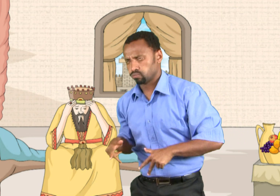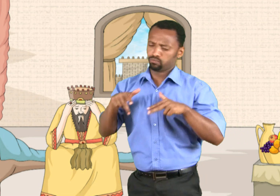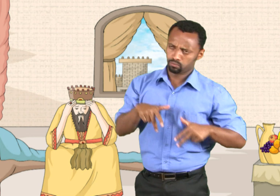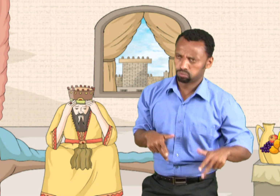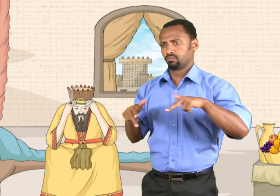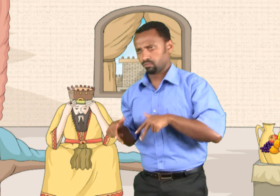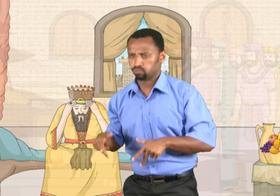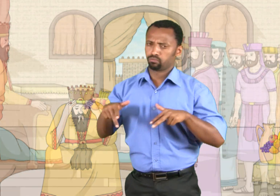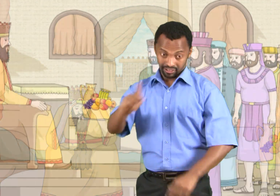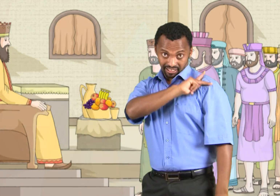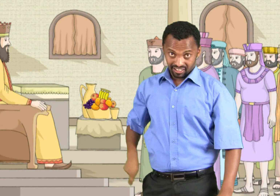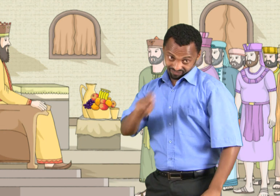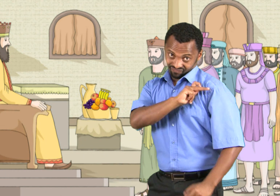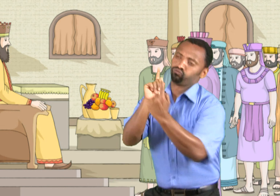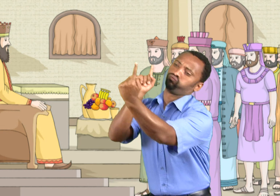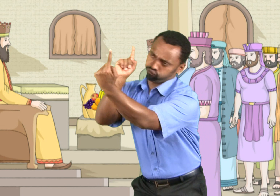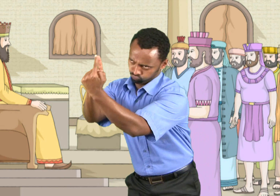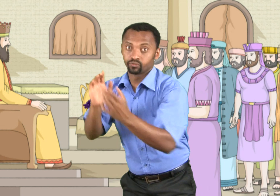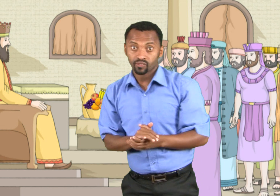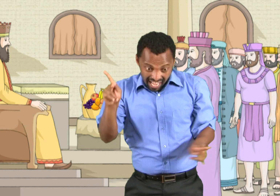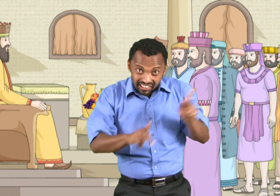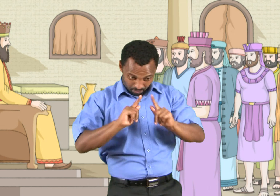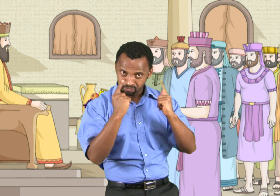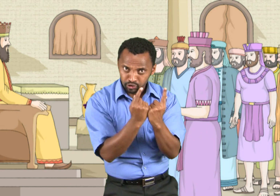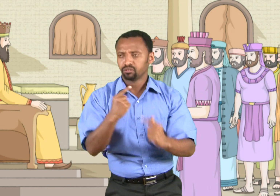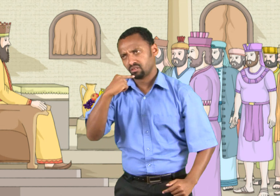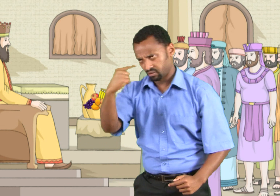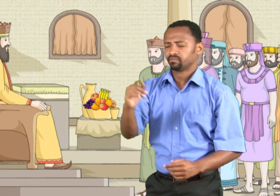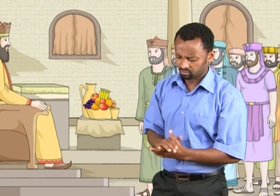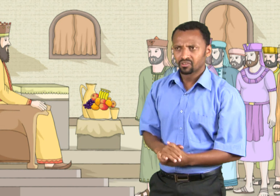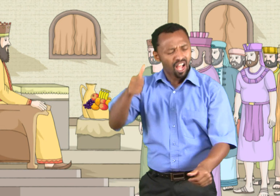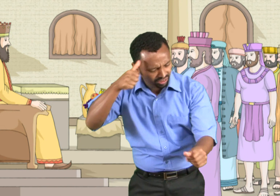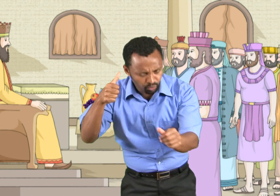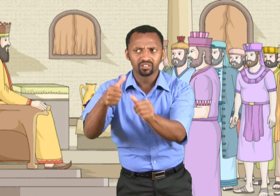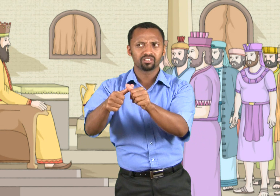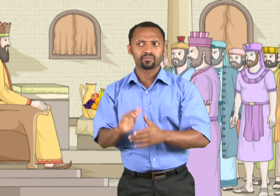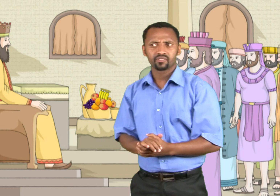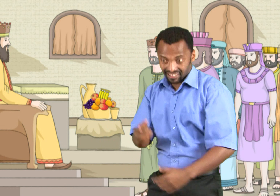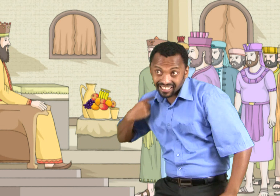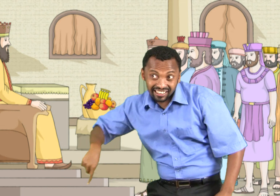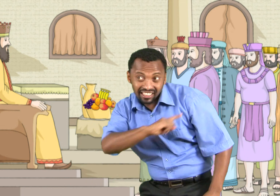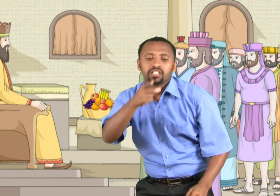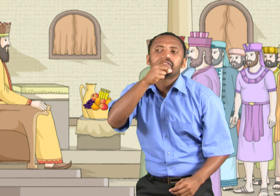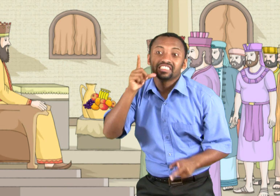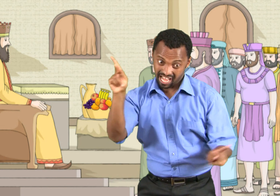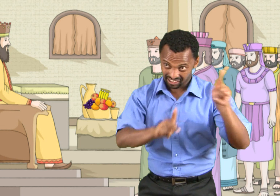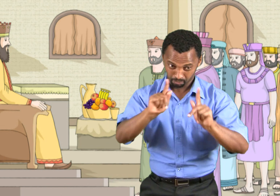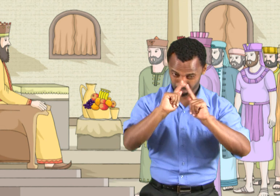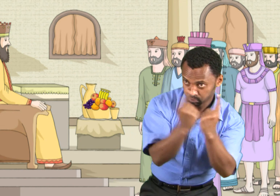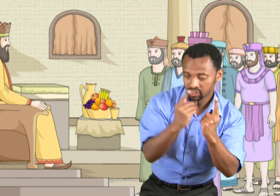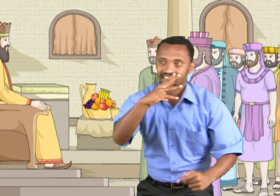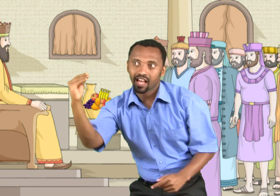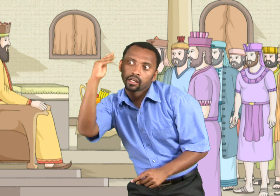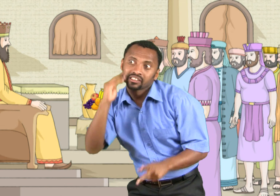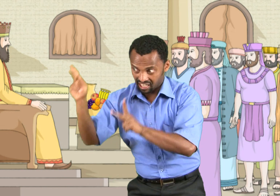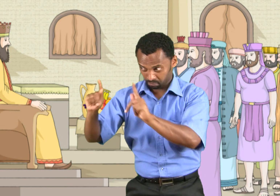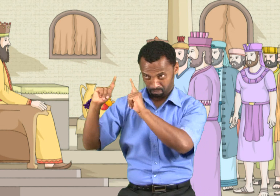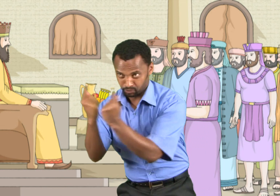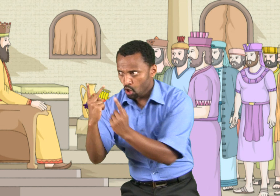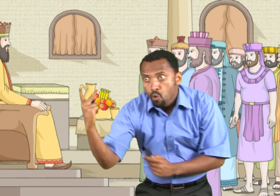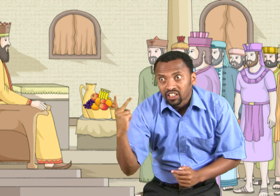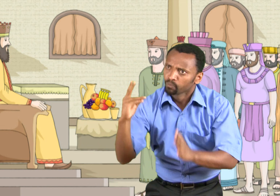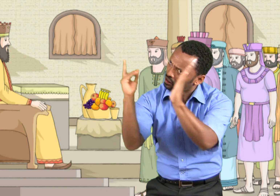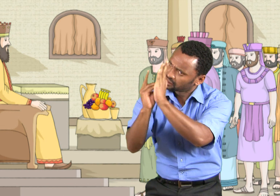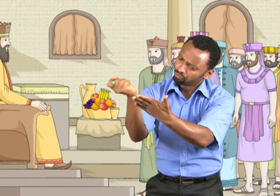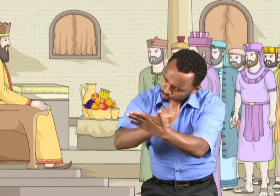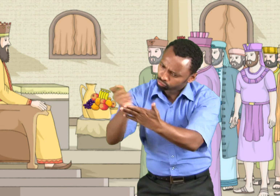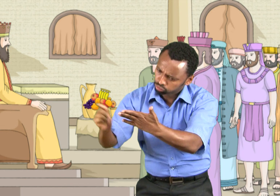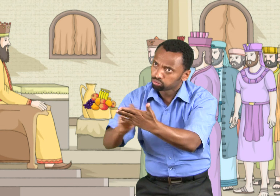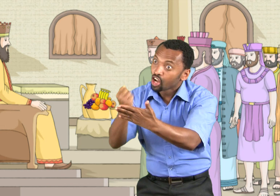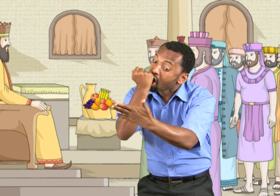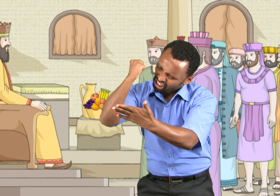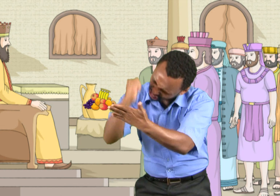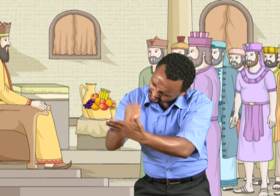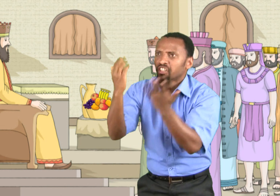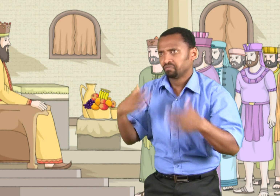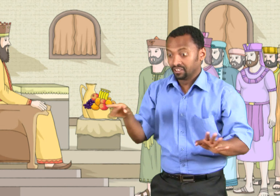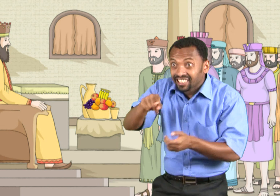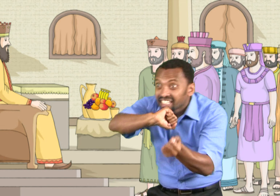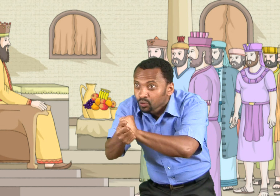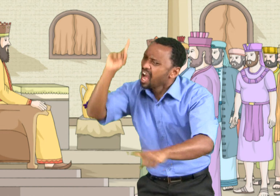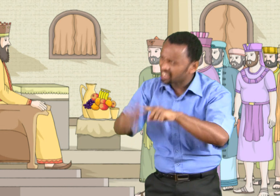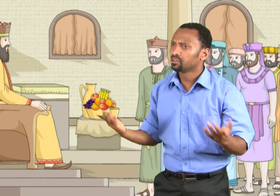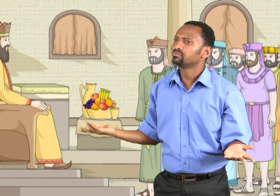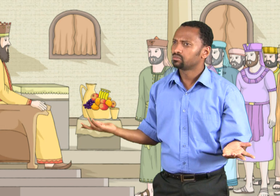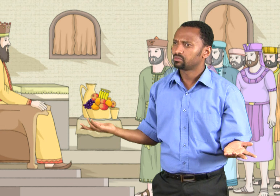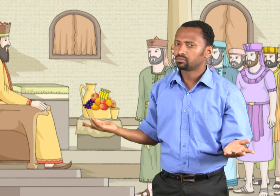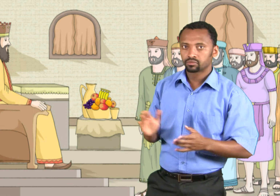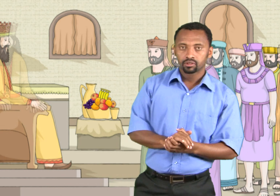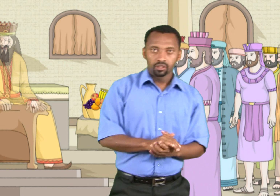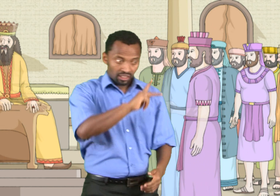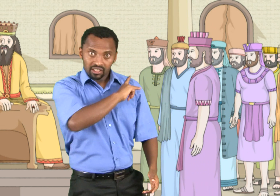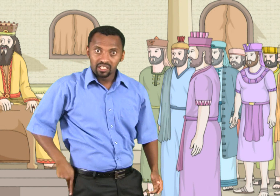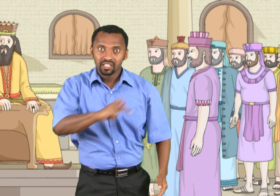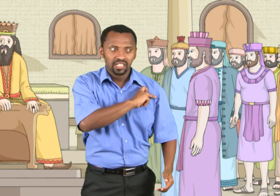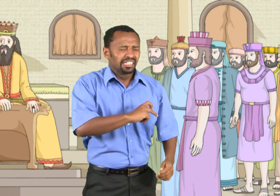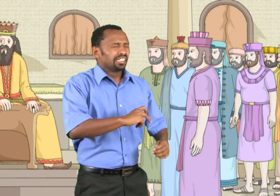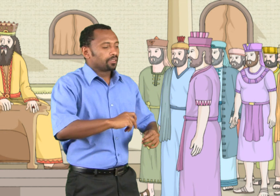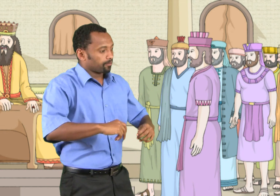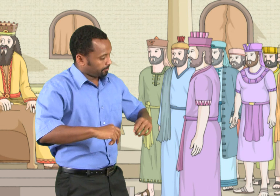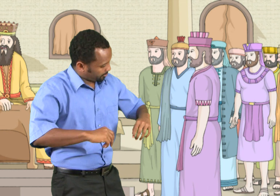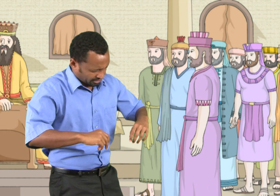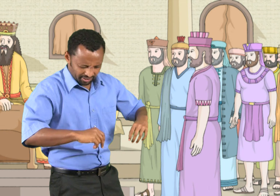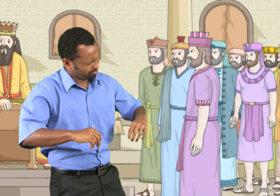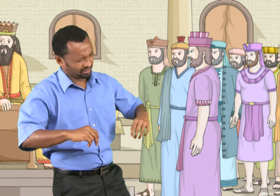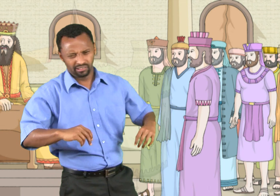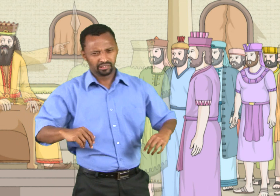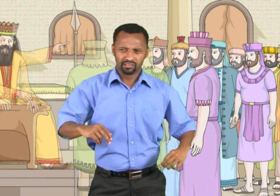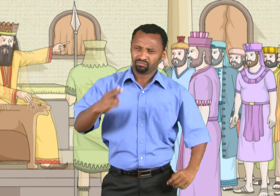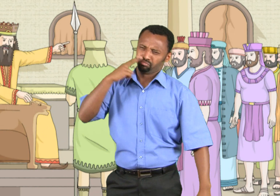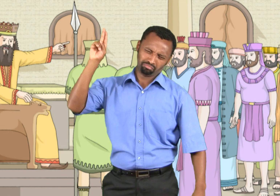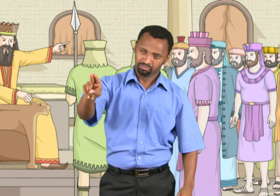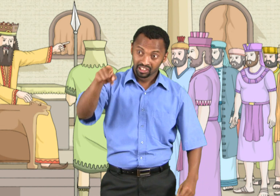Then the men approached the king together and said to him, “Remember, O king, that by the law of the Medes and Persians no decree or ordinance established by the king can be changed.”